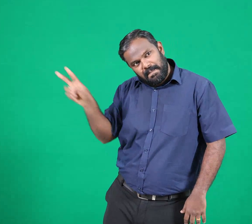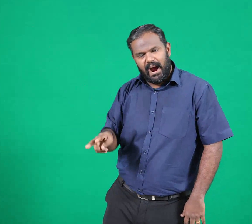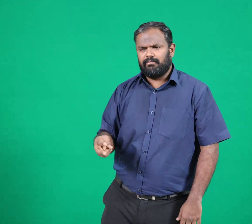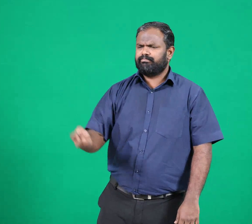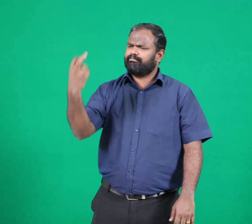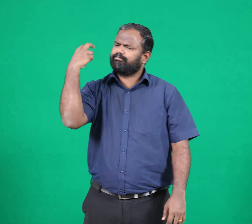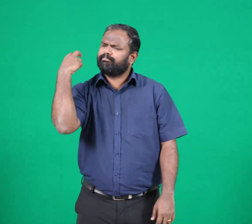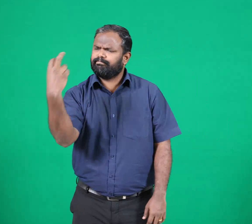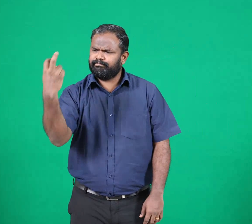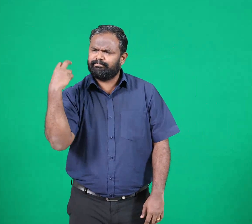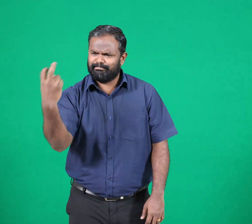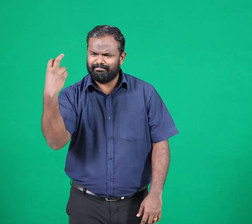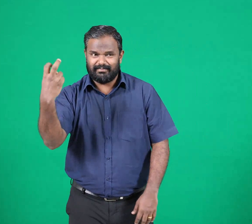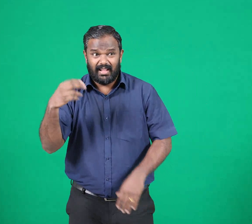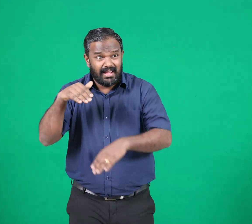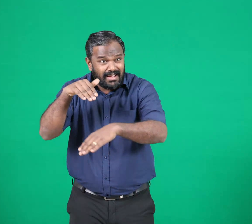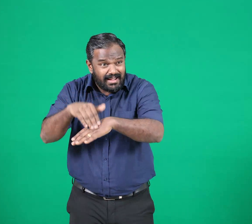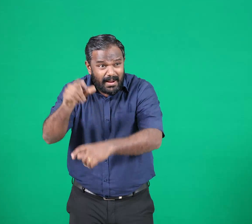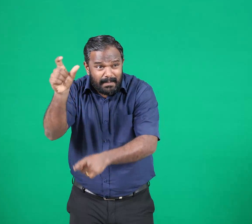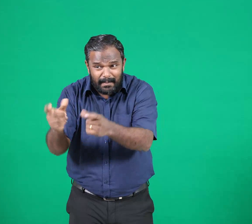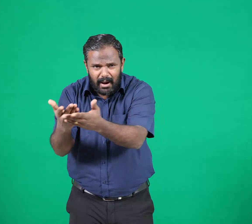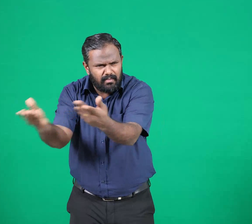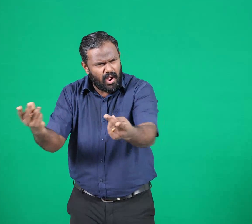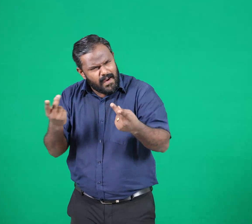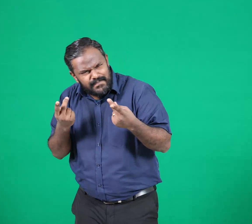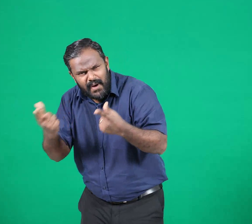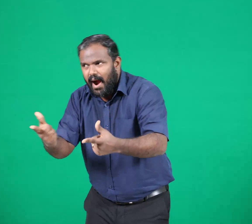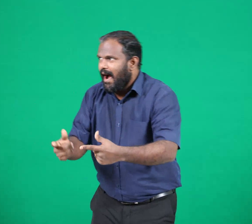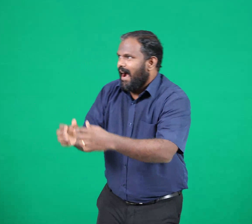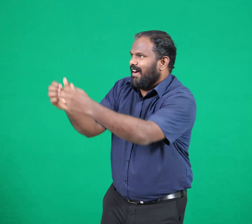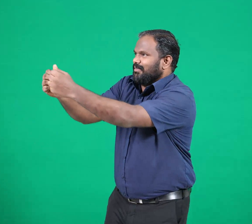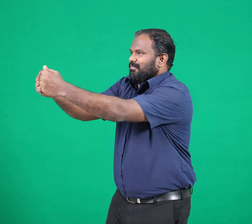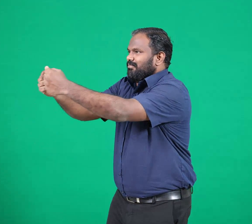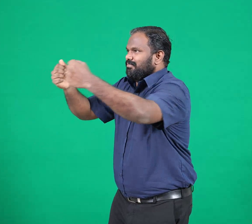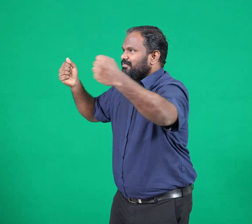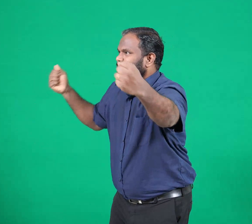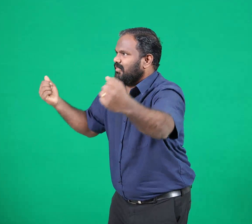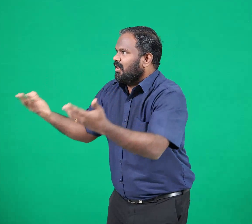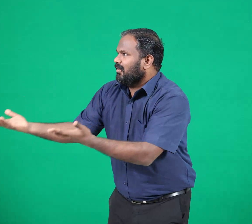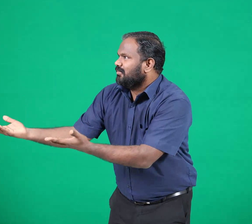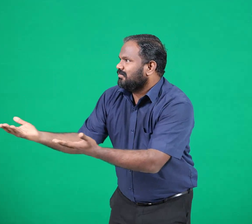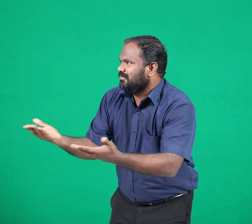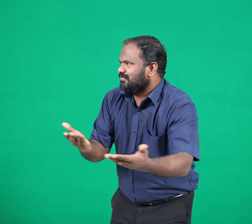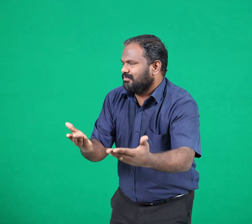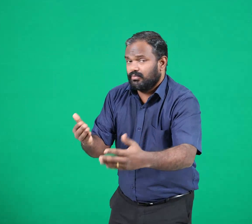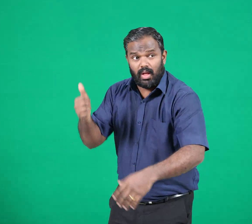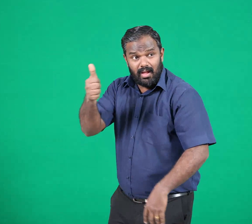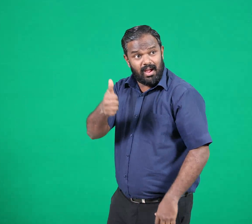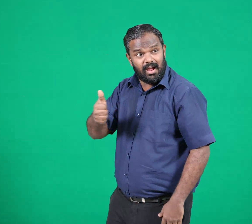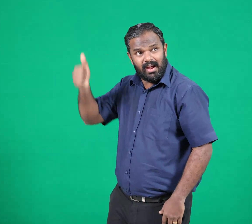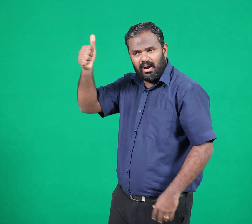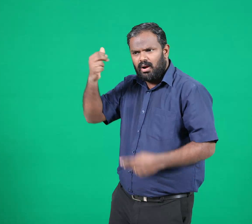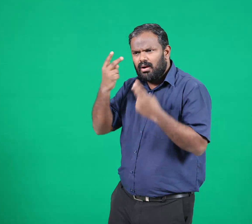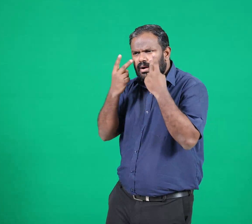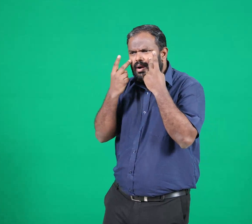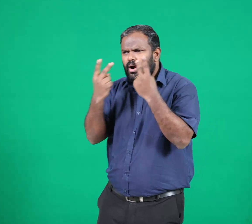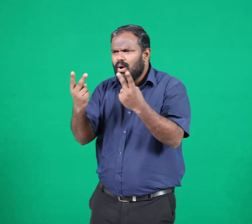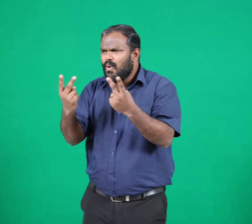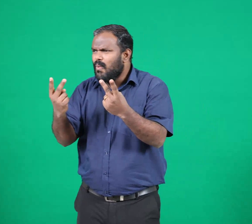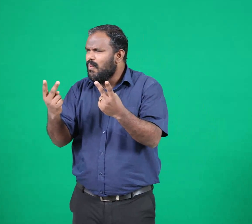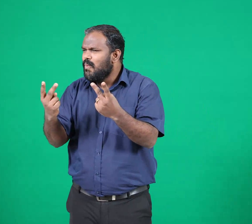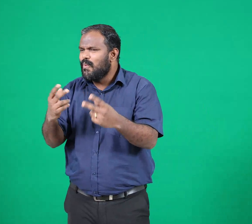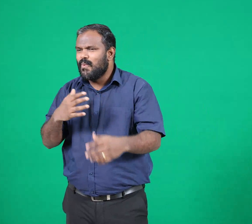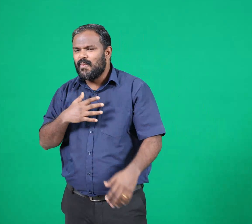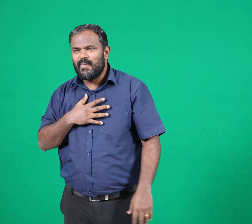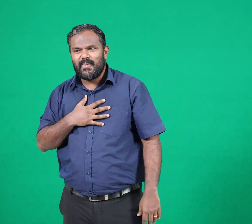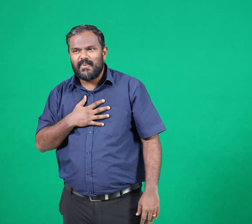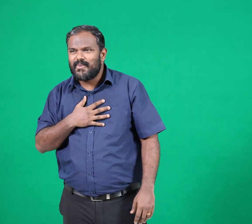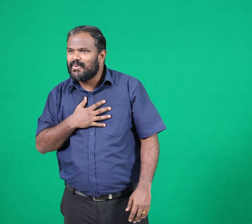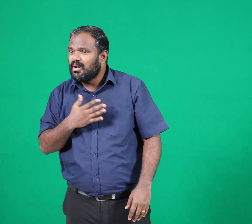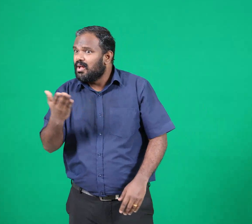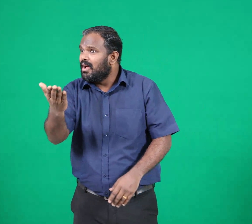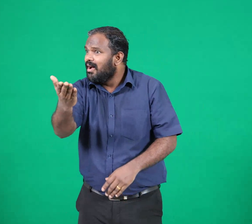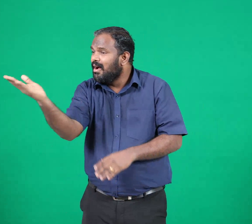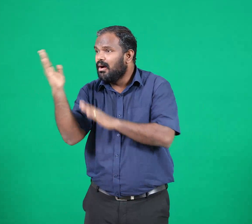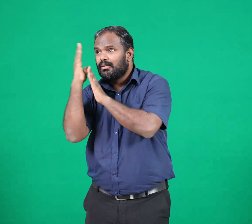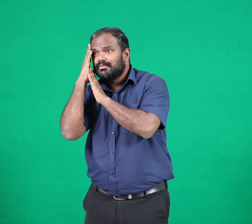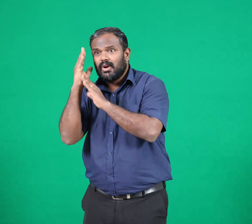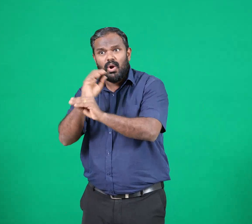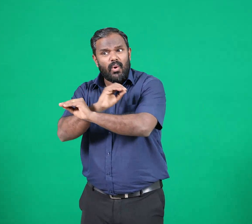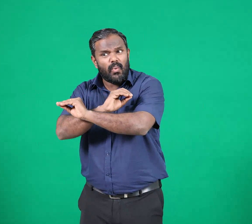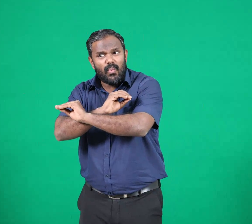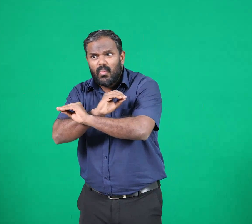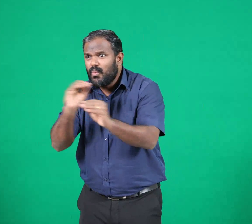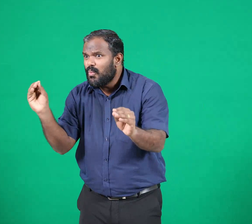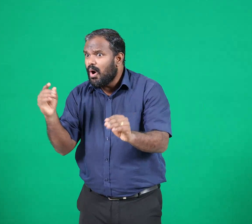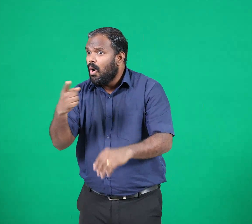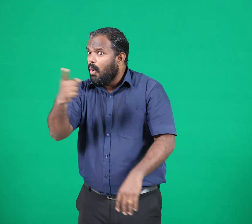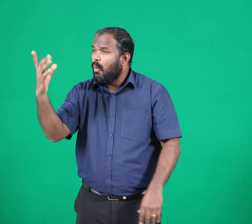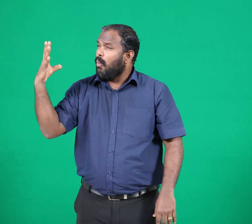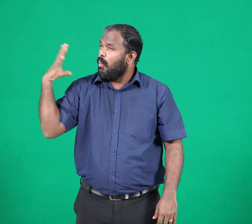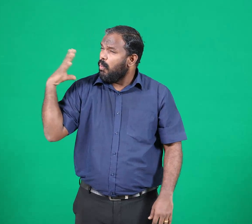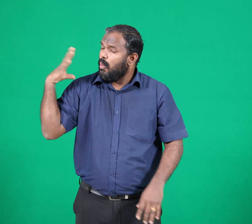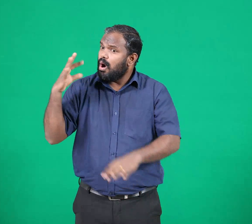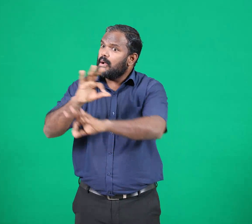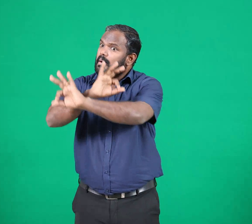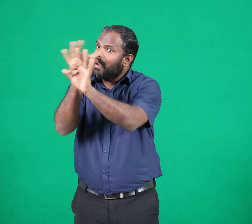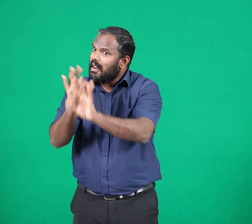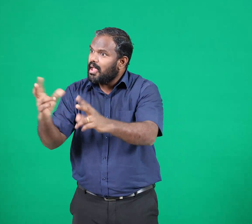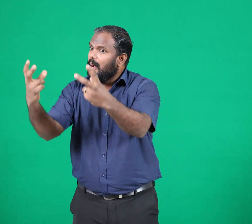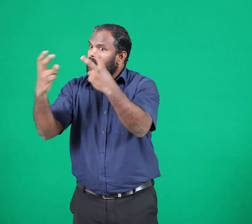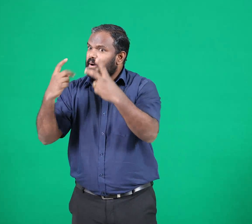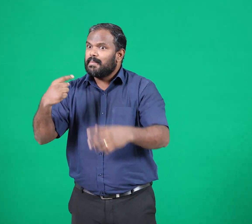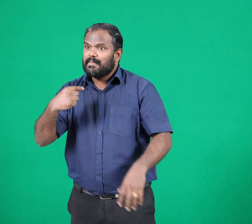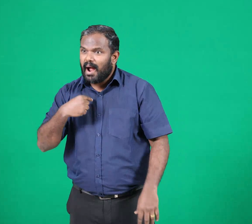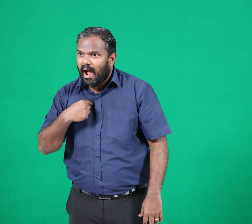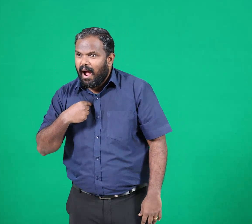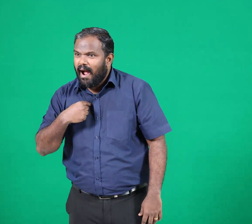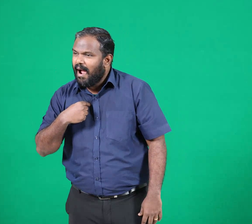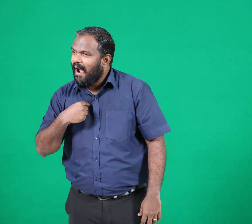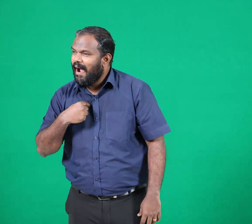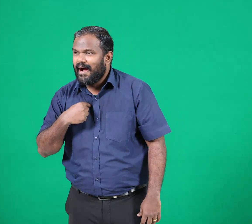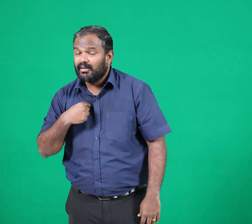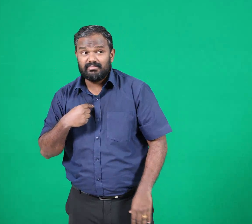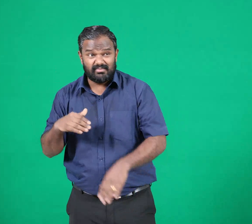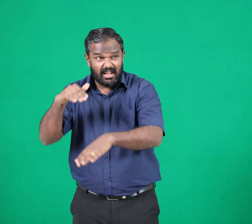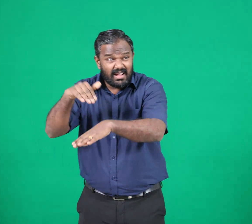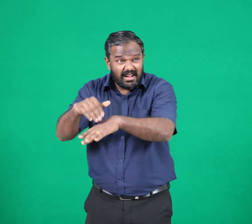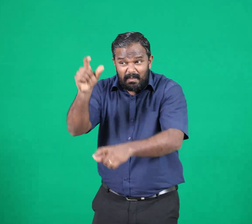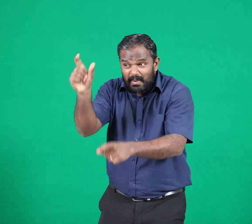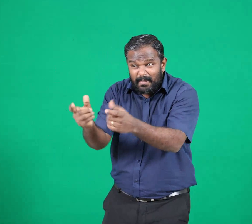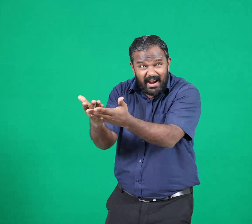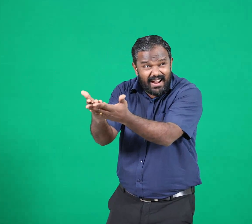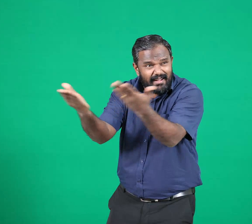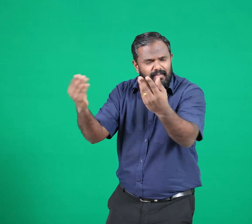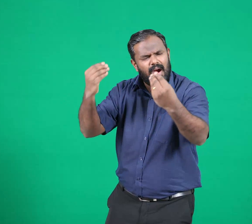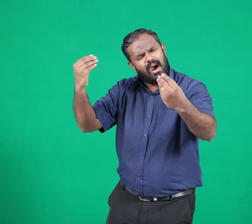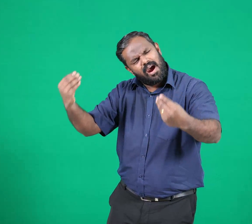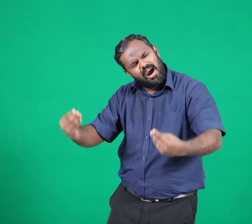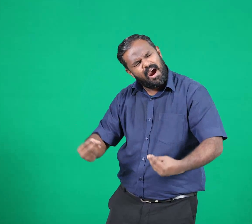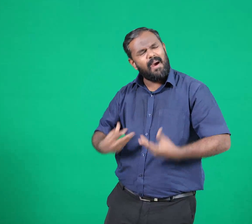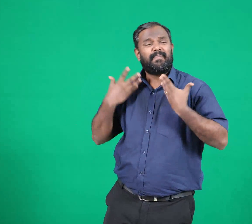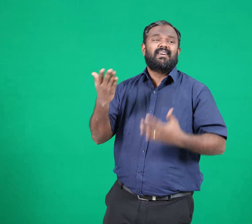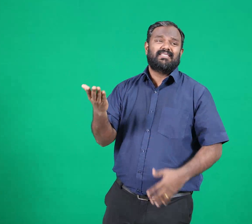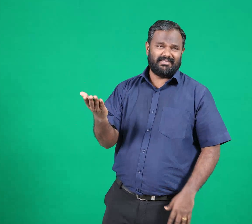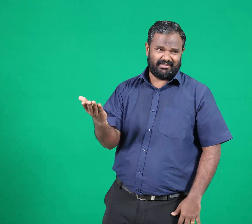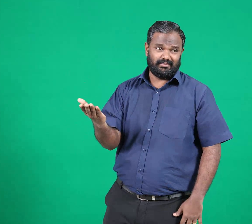Blessed are those servants whom the master finds on watch when he returns.